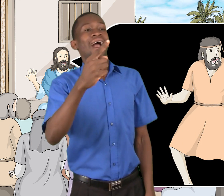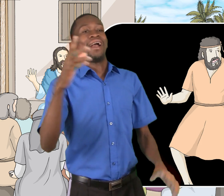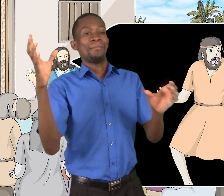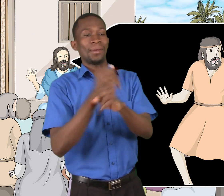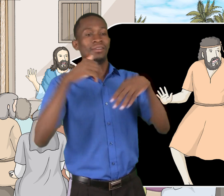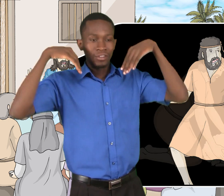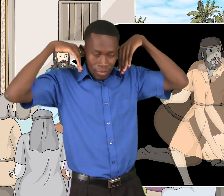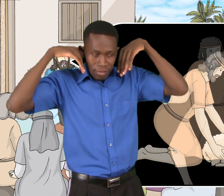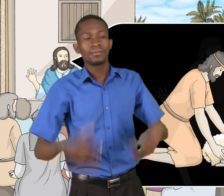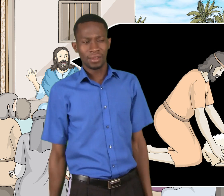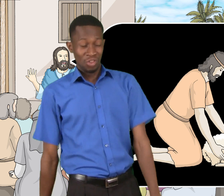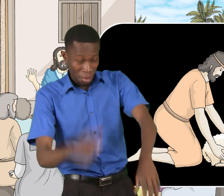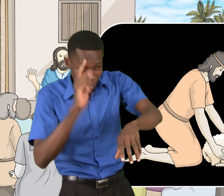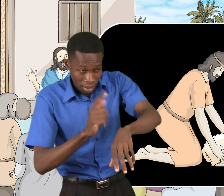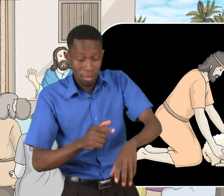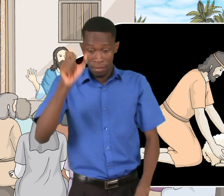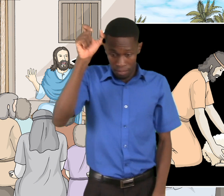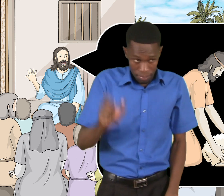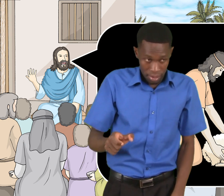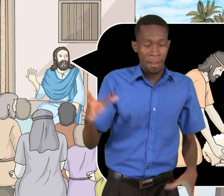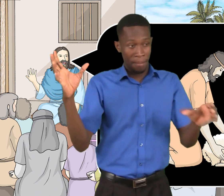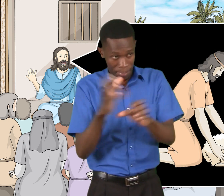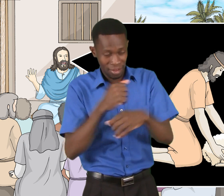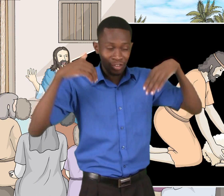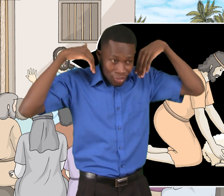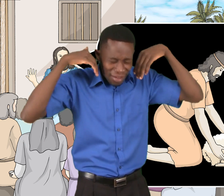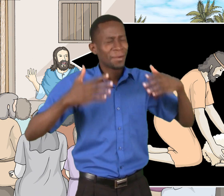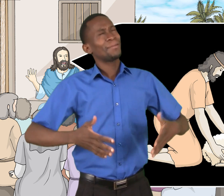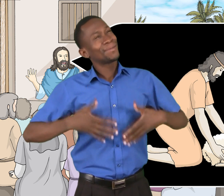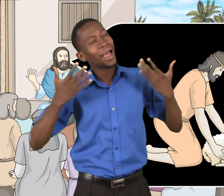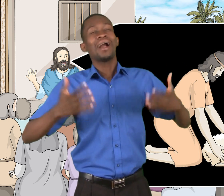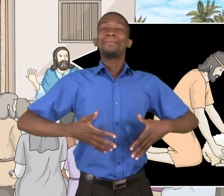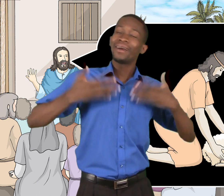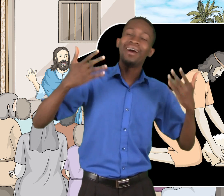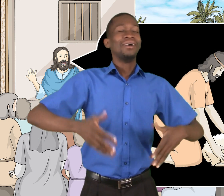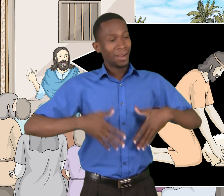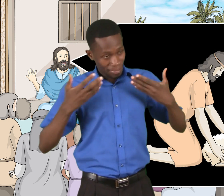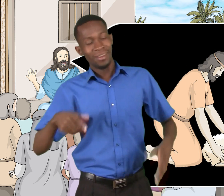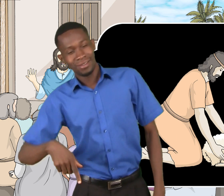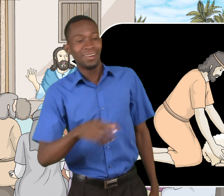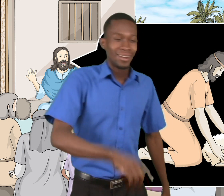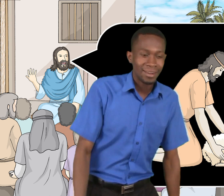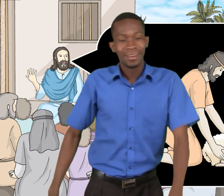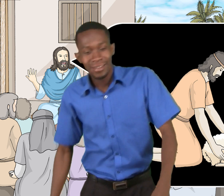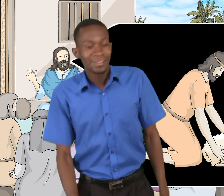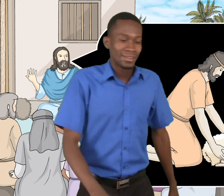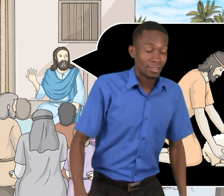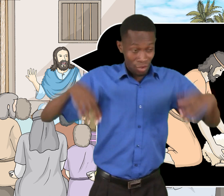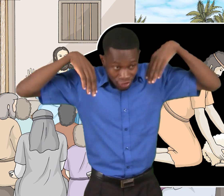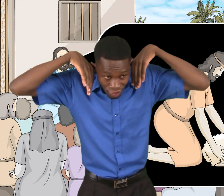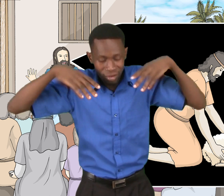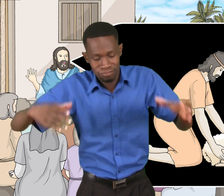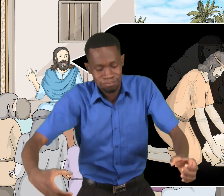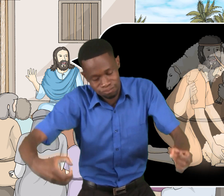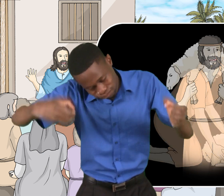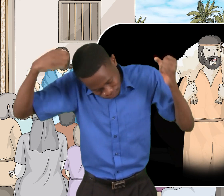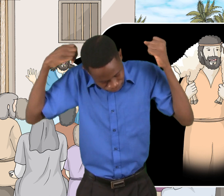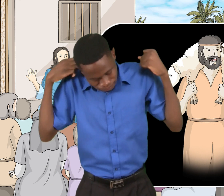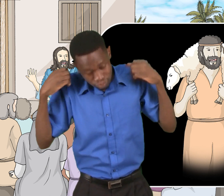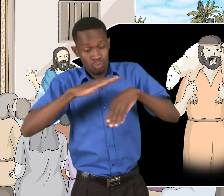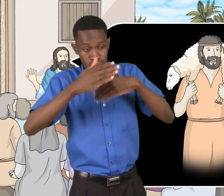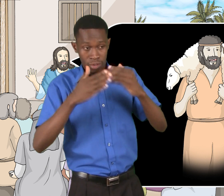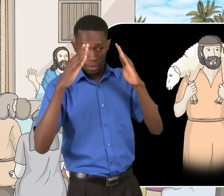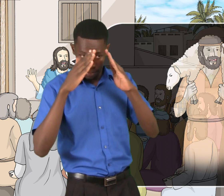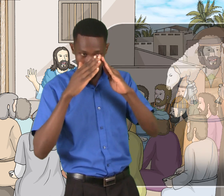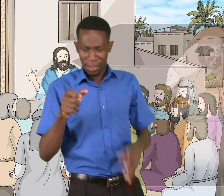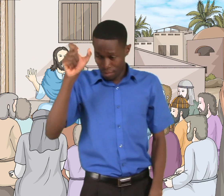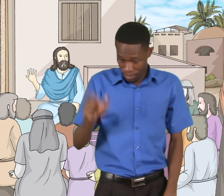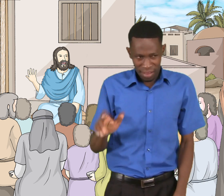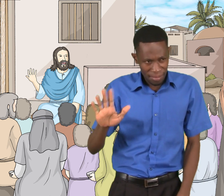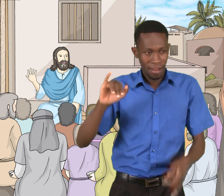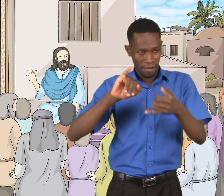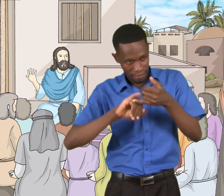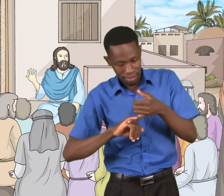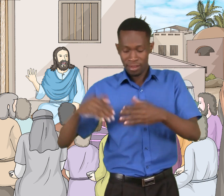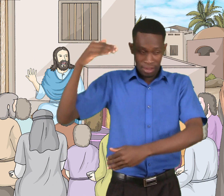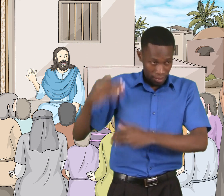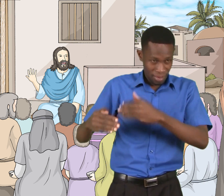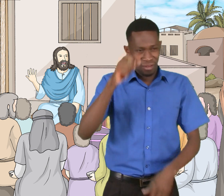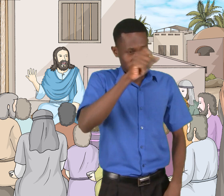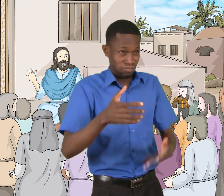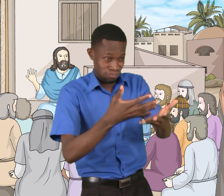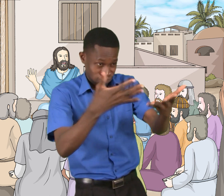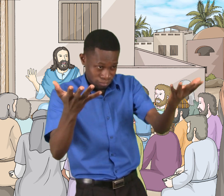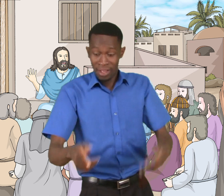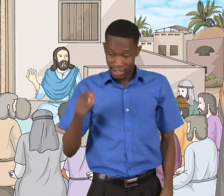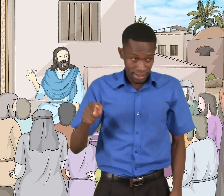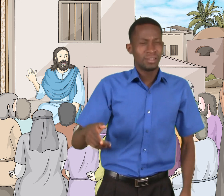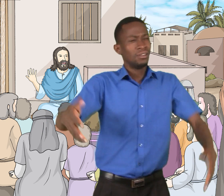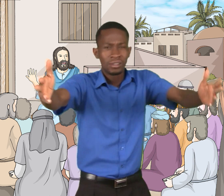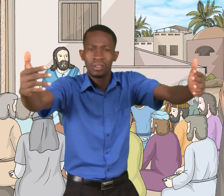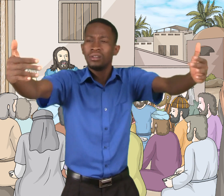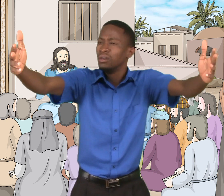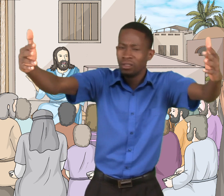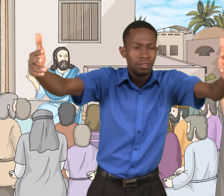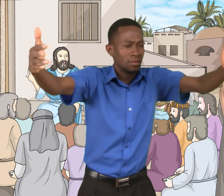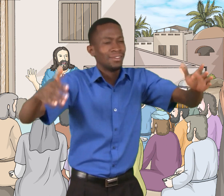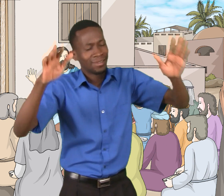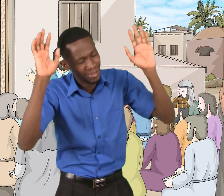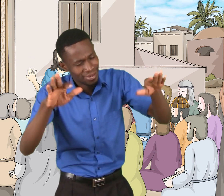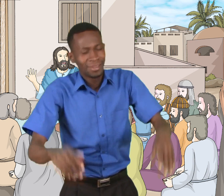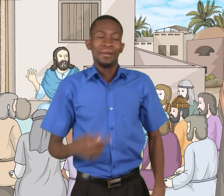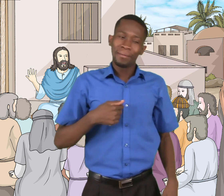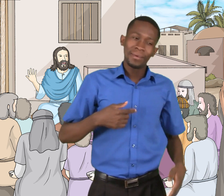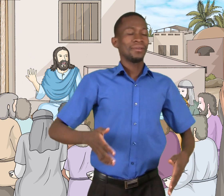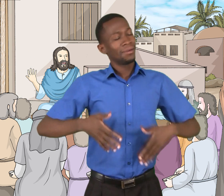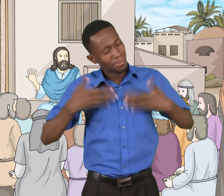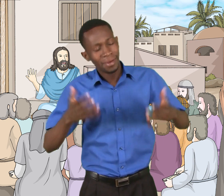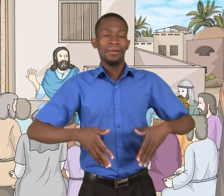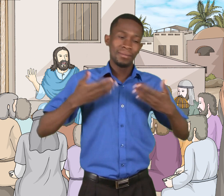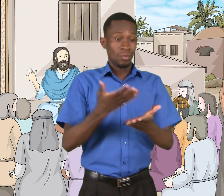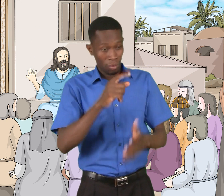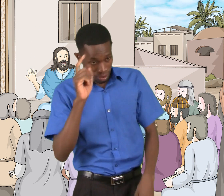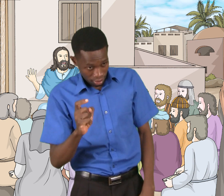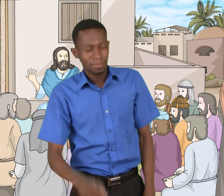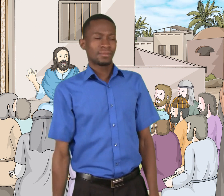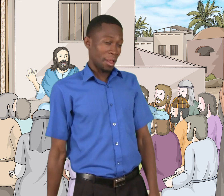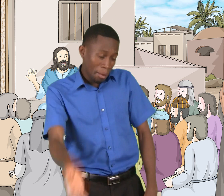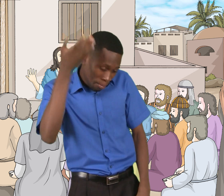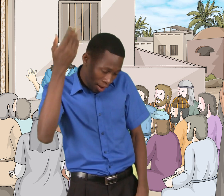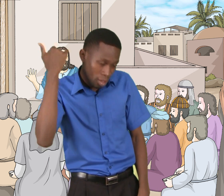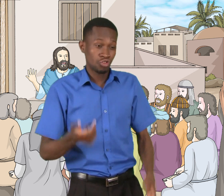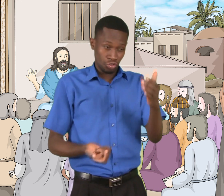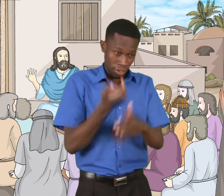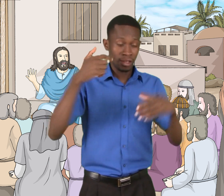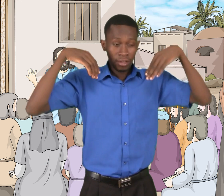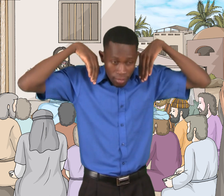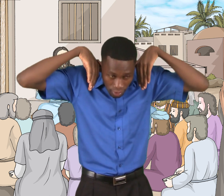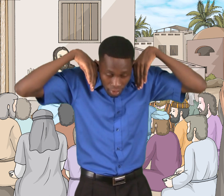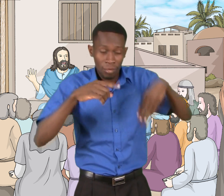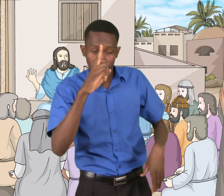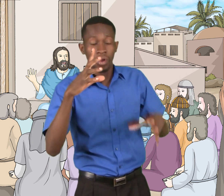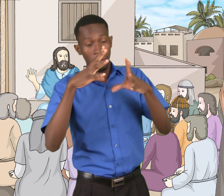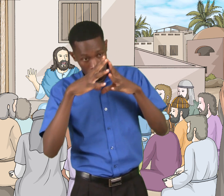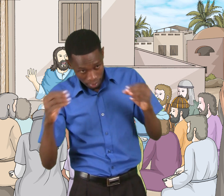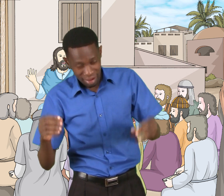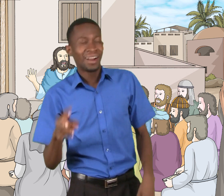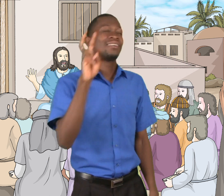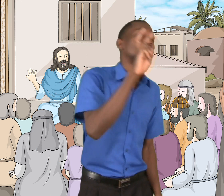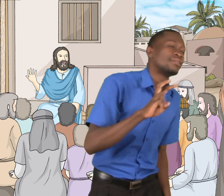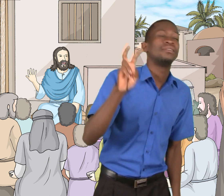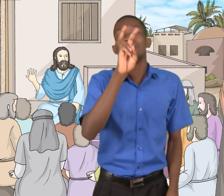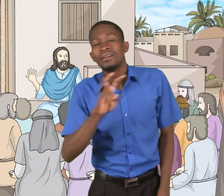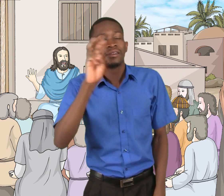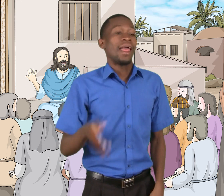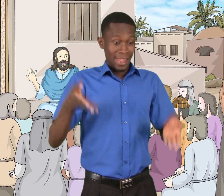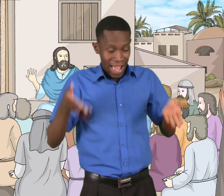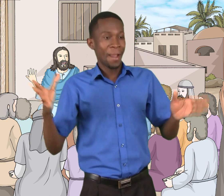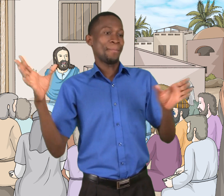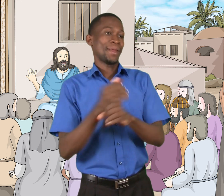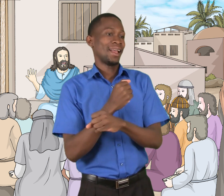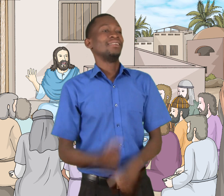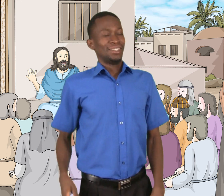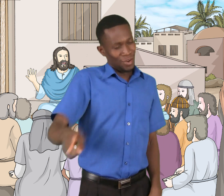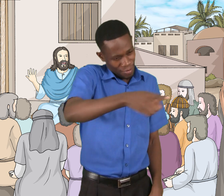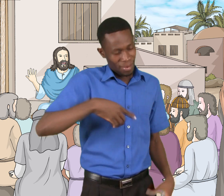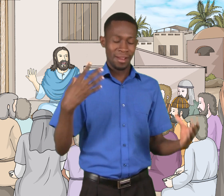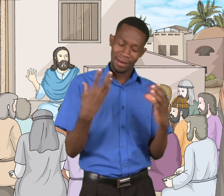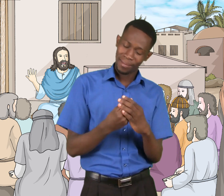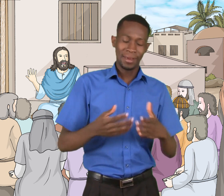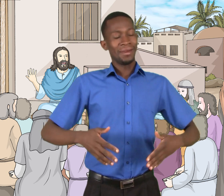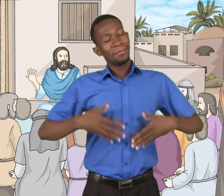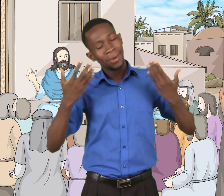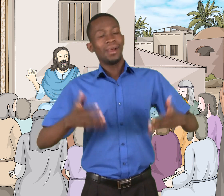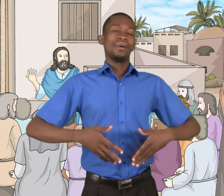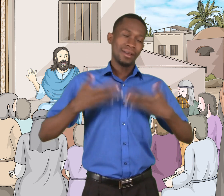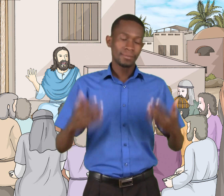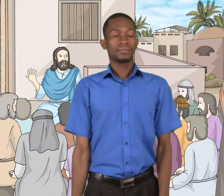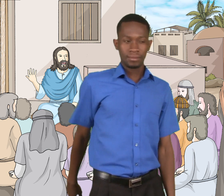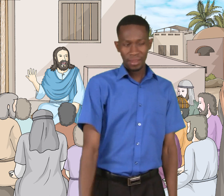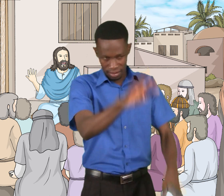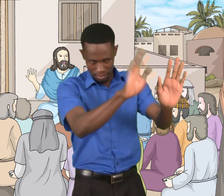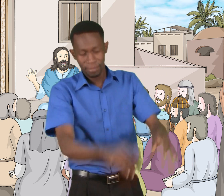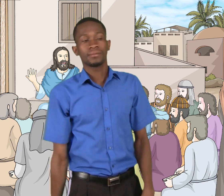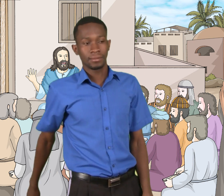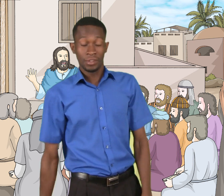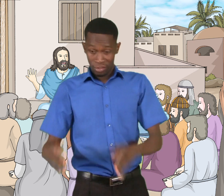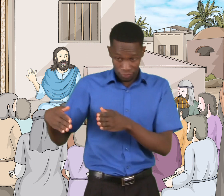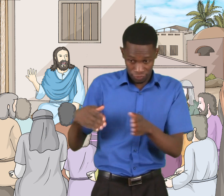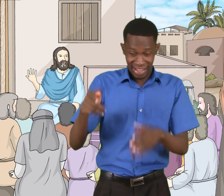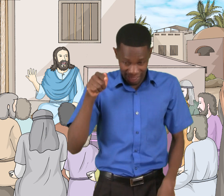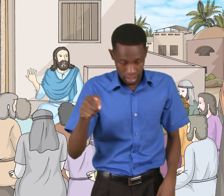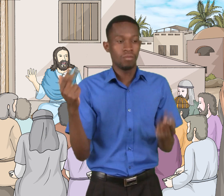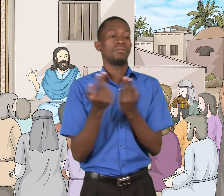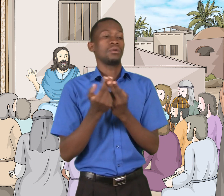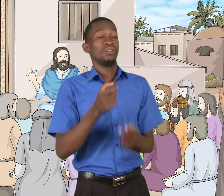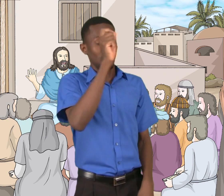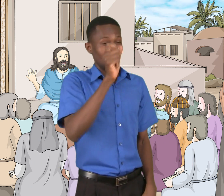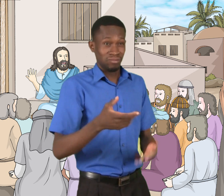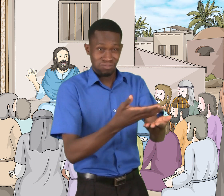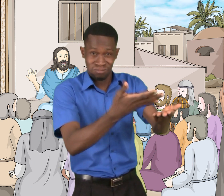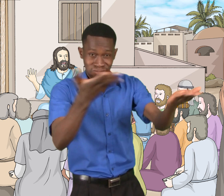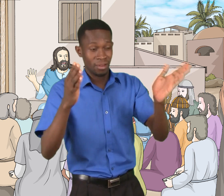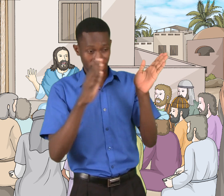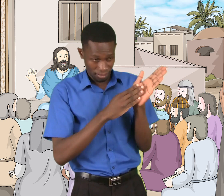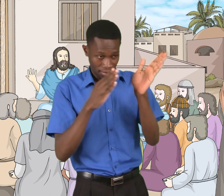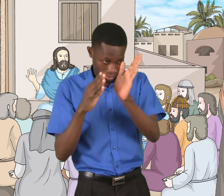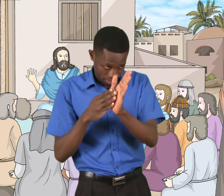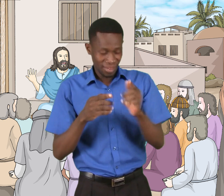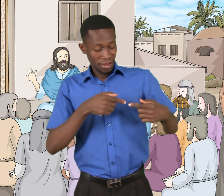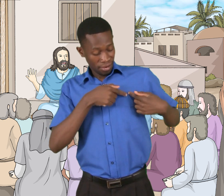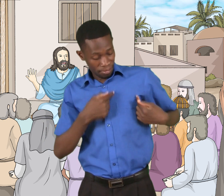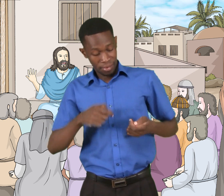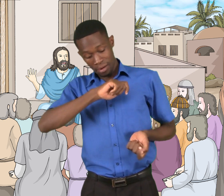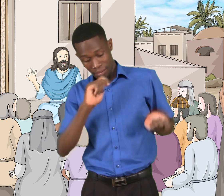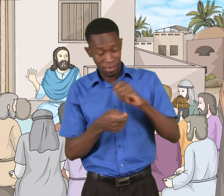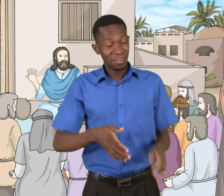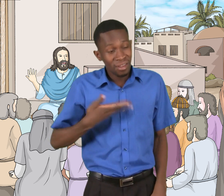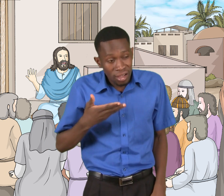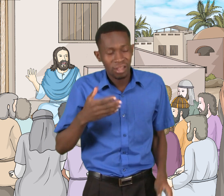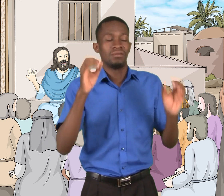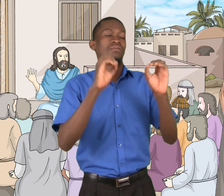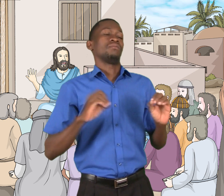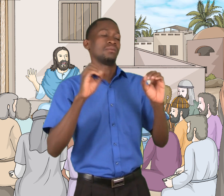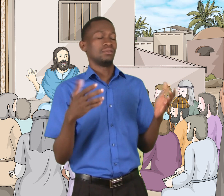And when he finds it, he joyfully puts it on his shoulders, comes home, and calls together his friends and neighbors to tell them, ‘Rejoice with me, for I have found my lost sheep!’